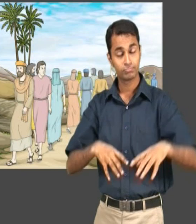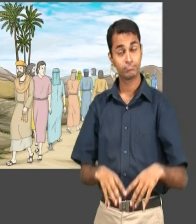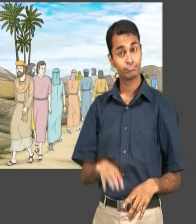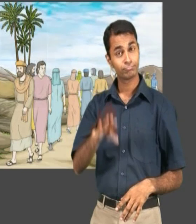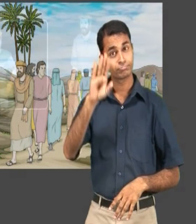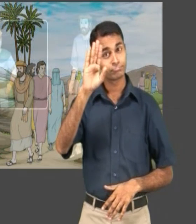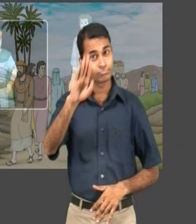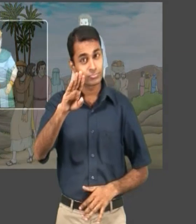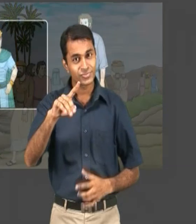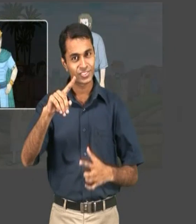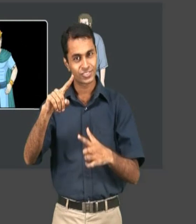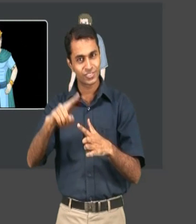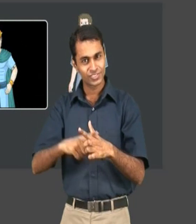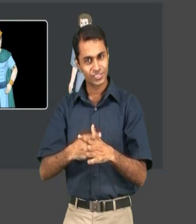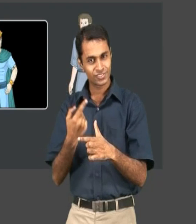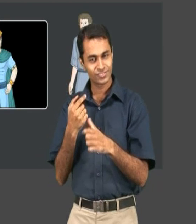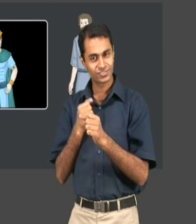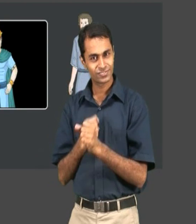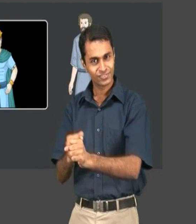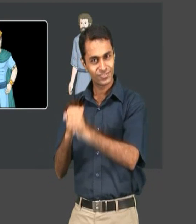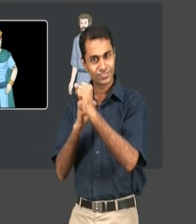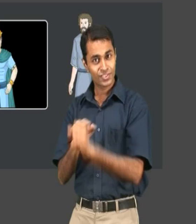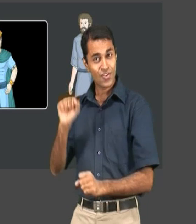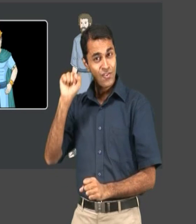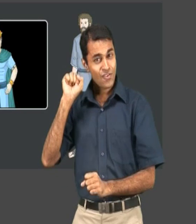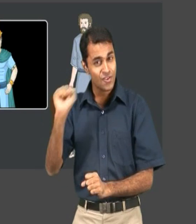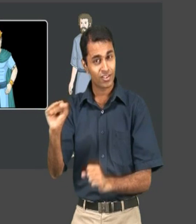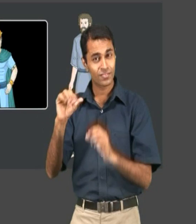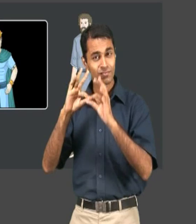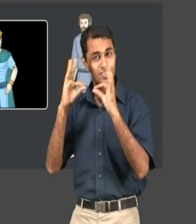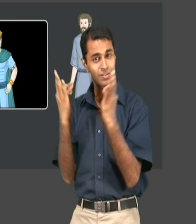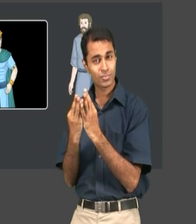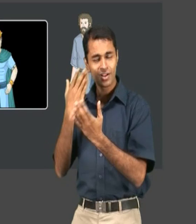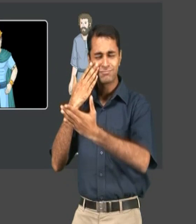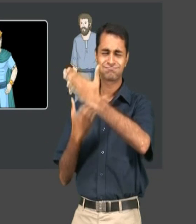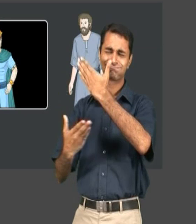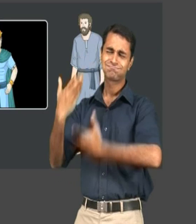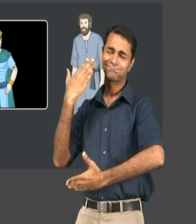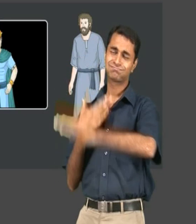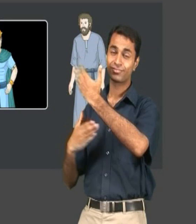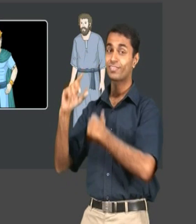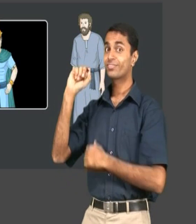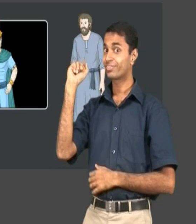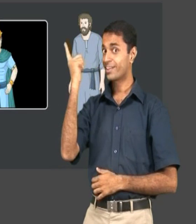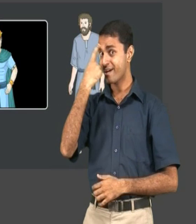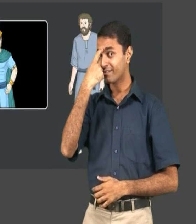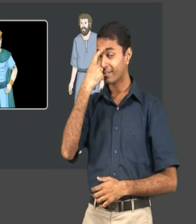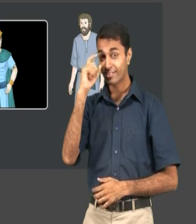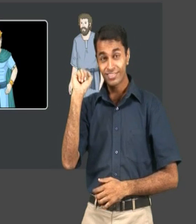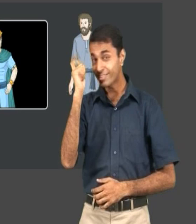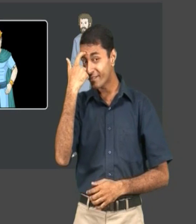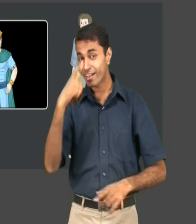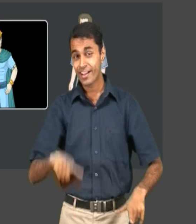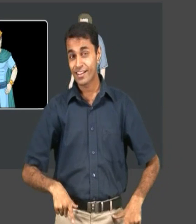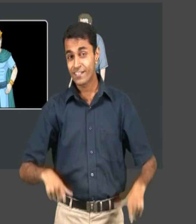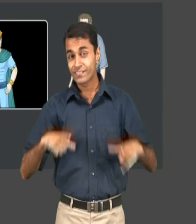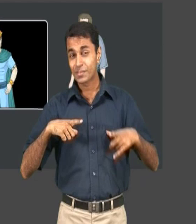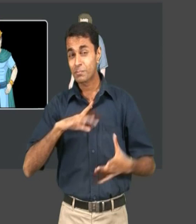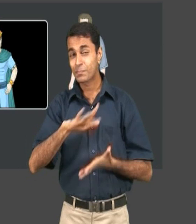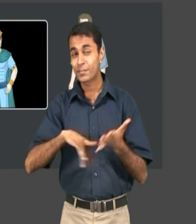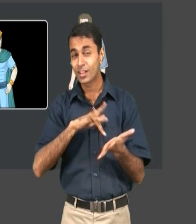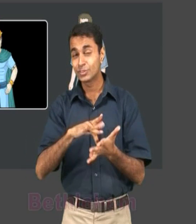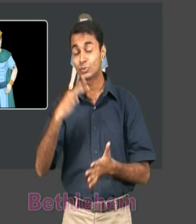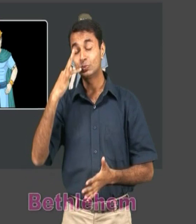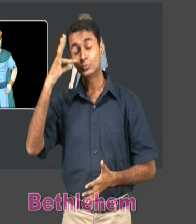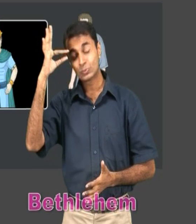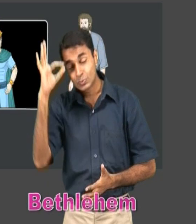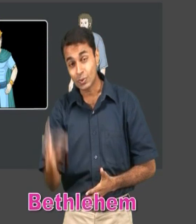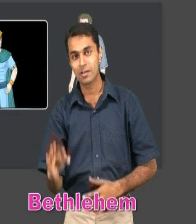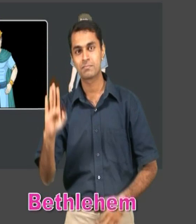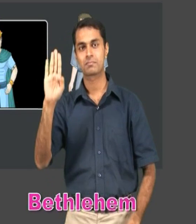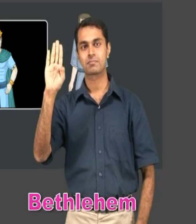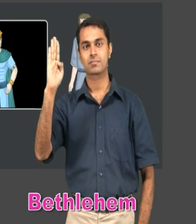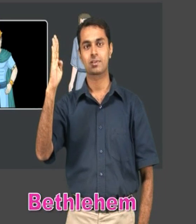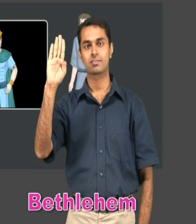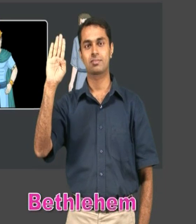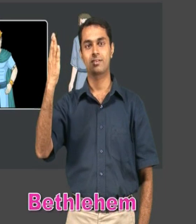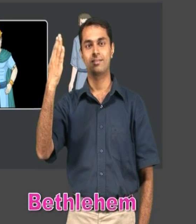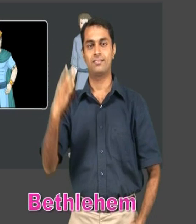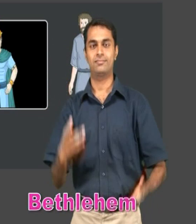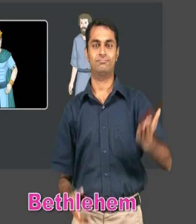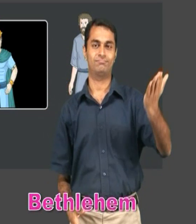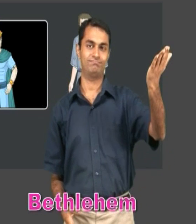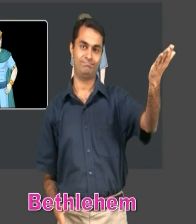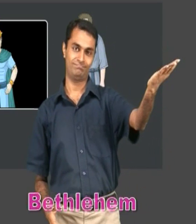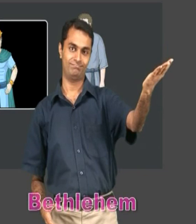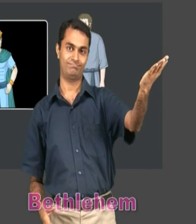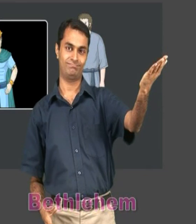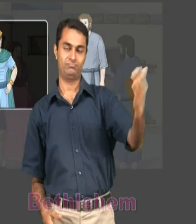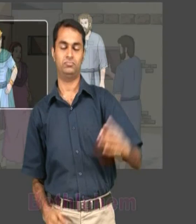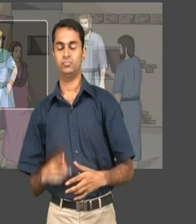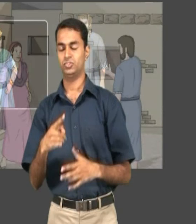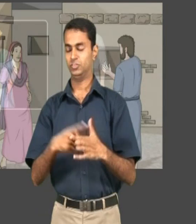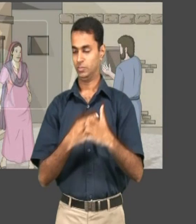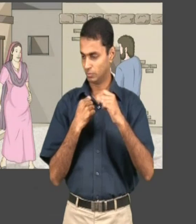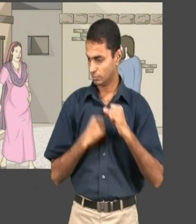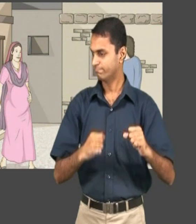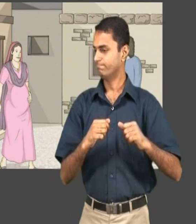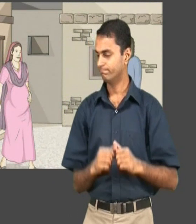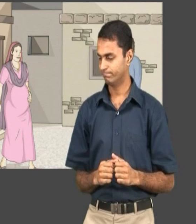So Joseph also went up from Nazareth in Galilee to Judea, to the city of David called Bethlehem, since he was from the house and line of David.